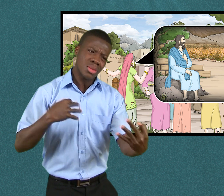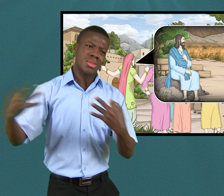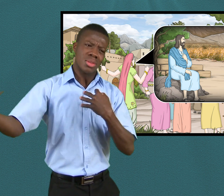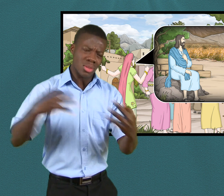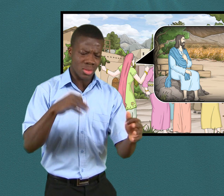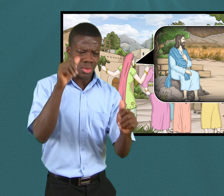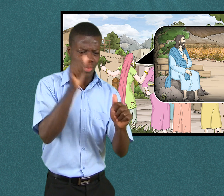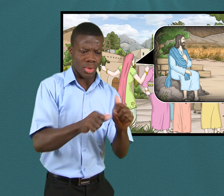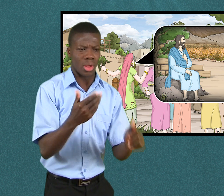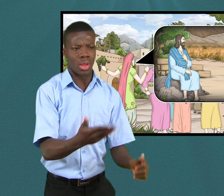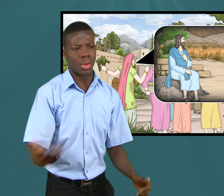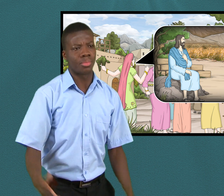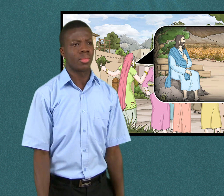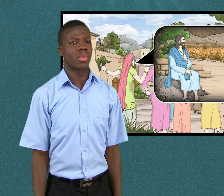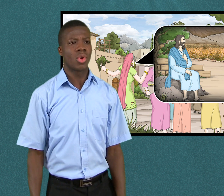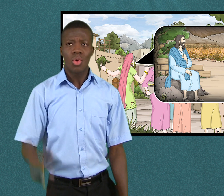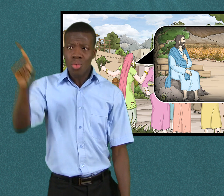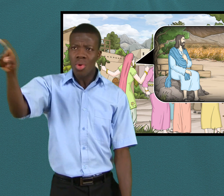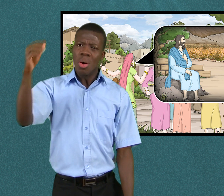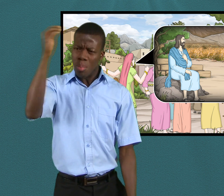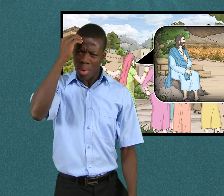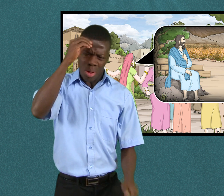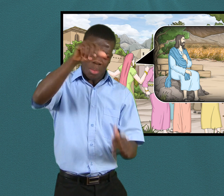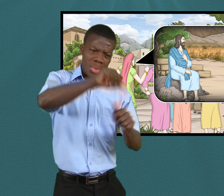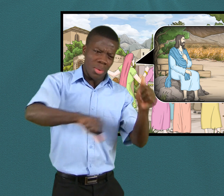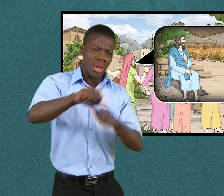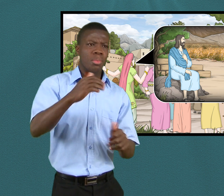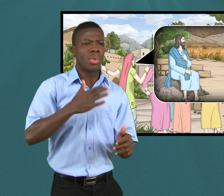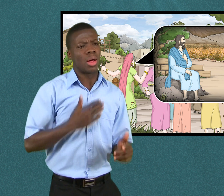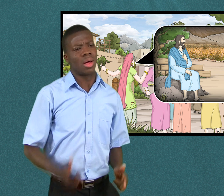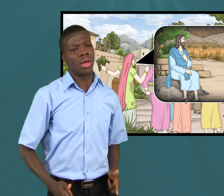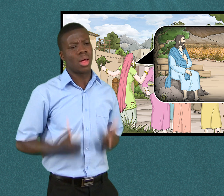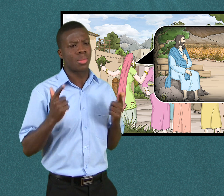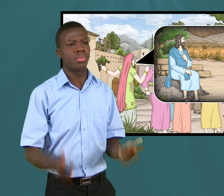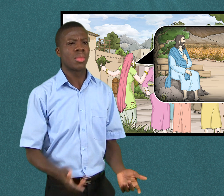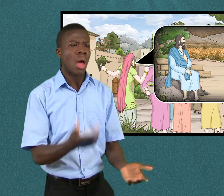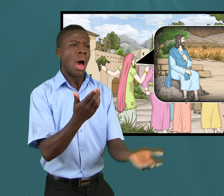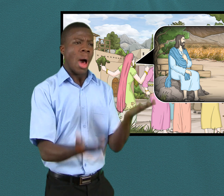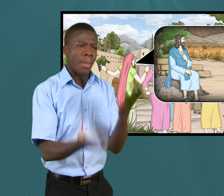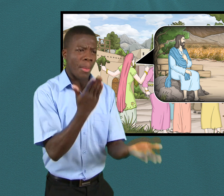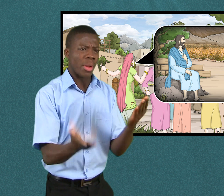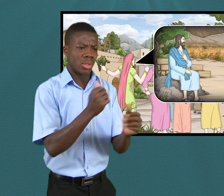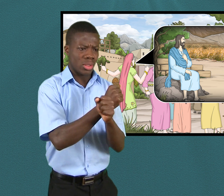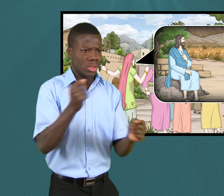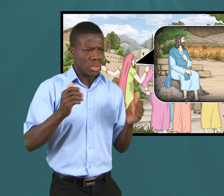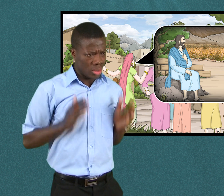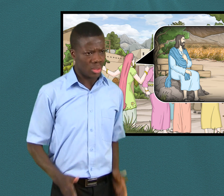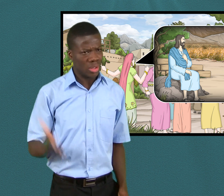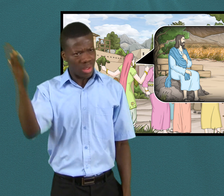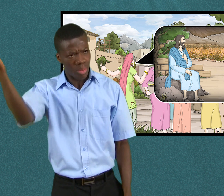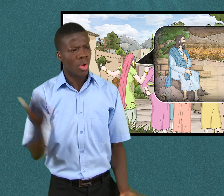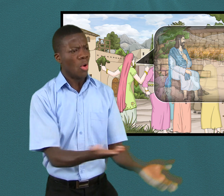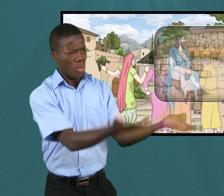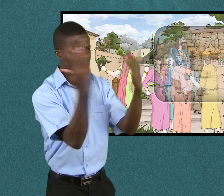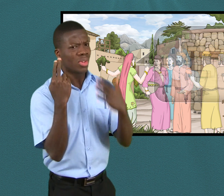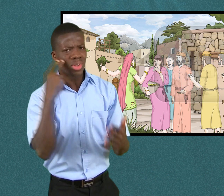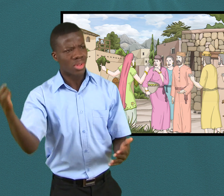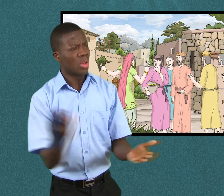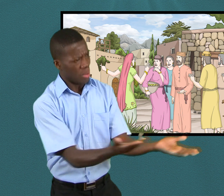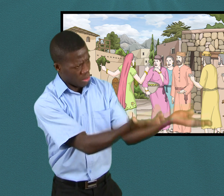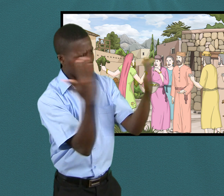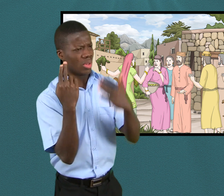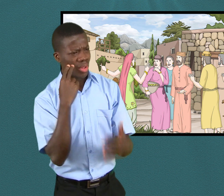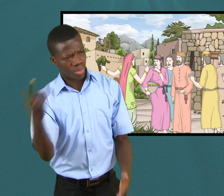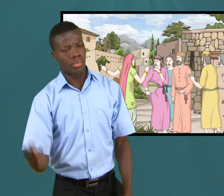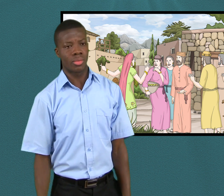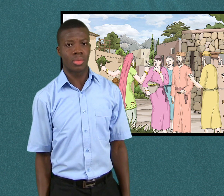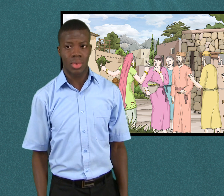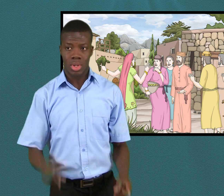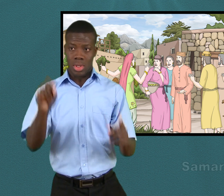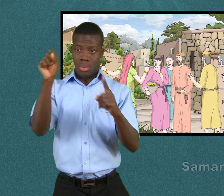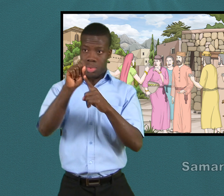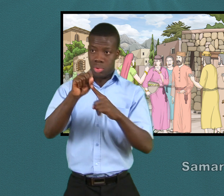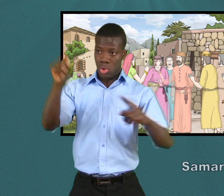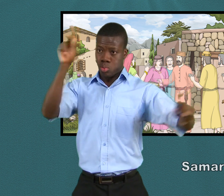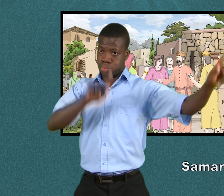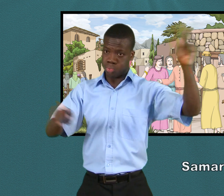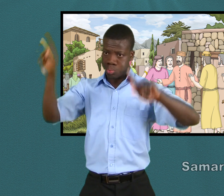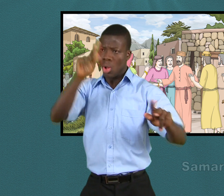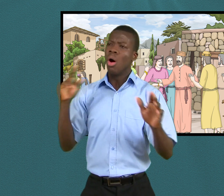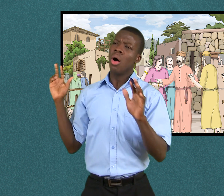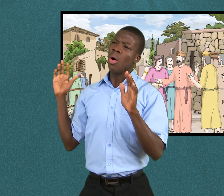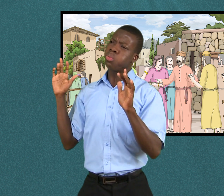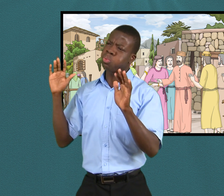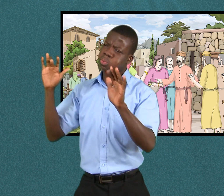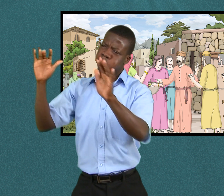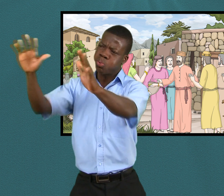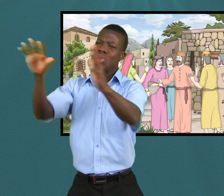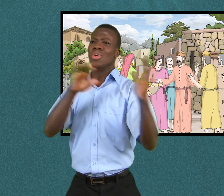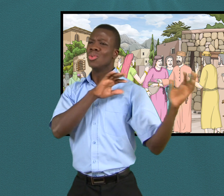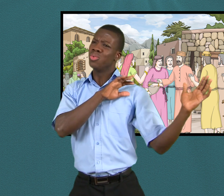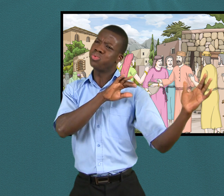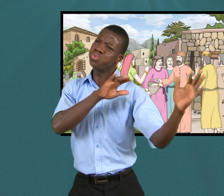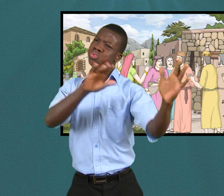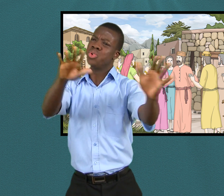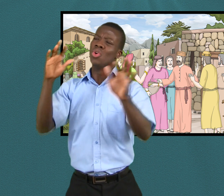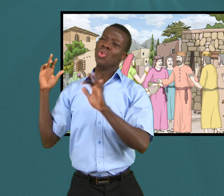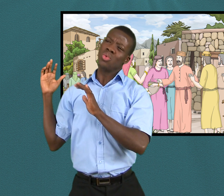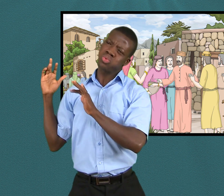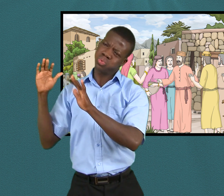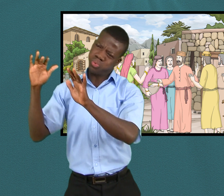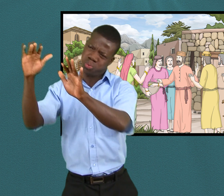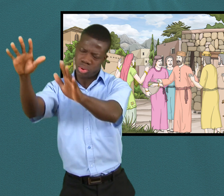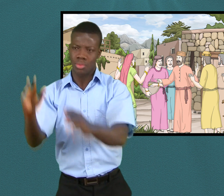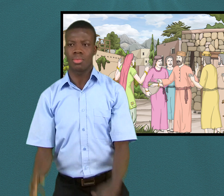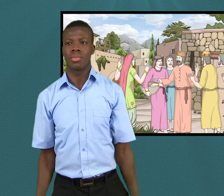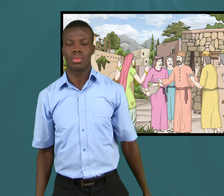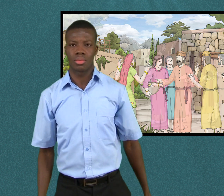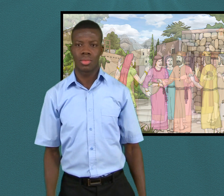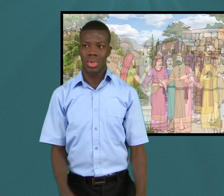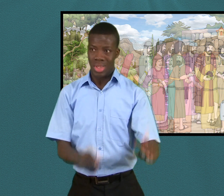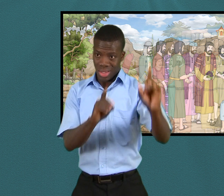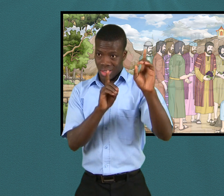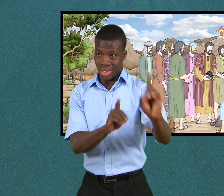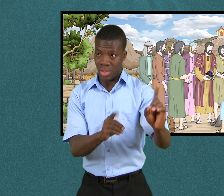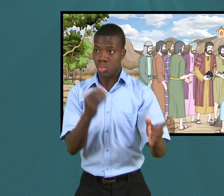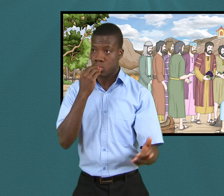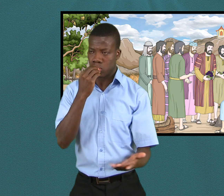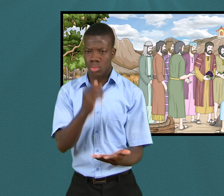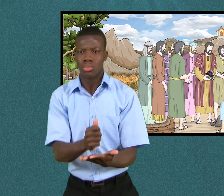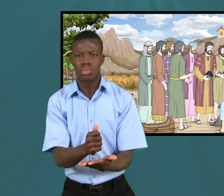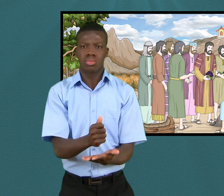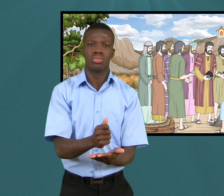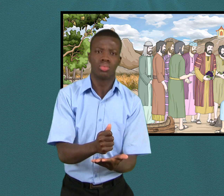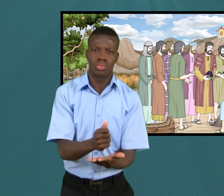Could this be the Christ?” So they left the town and made their way toward Jesus.